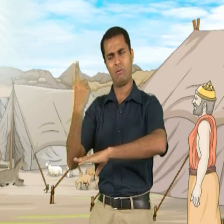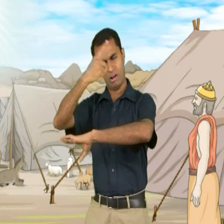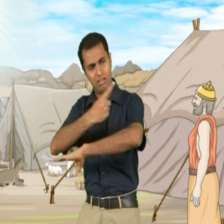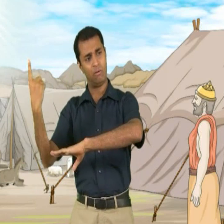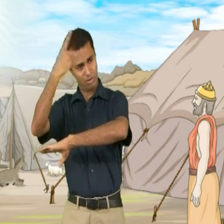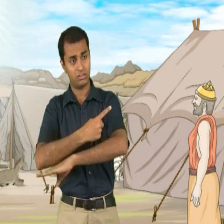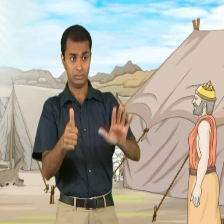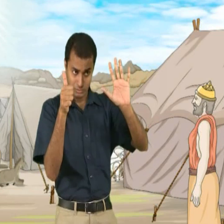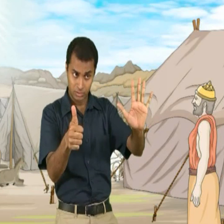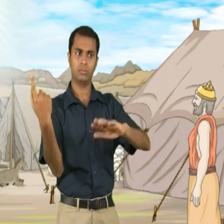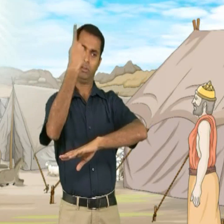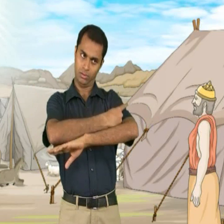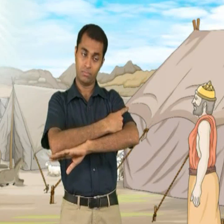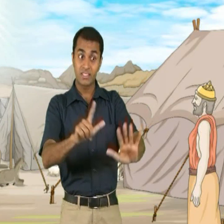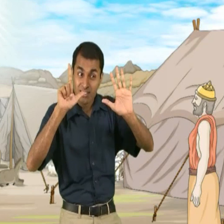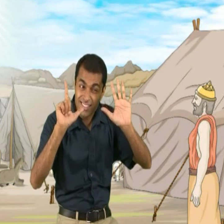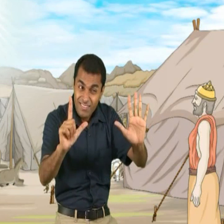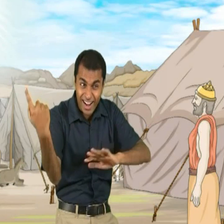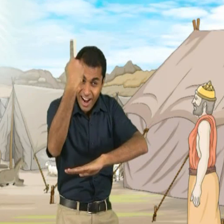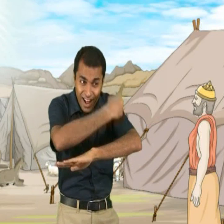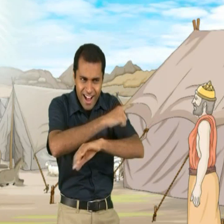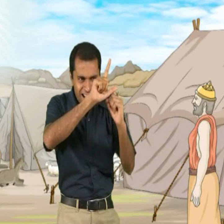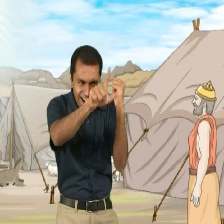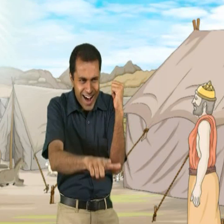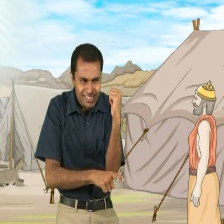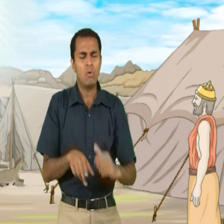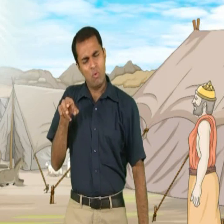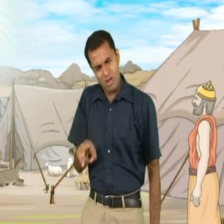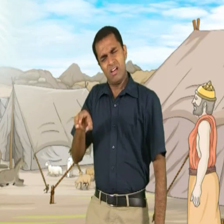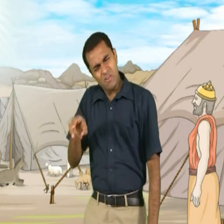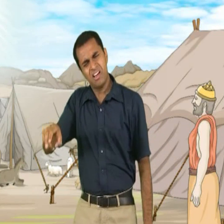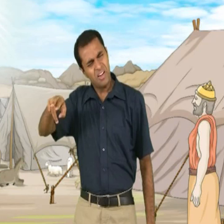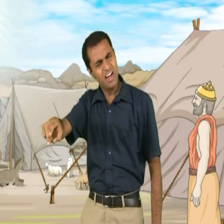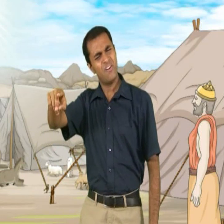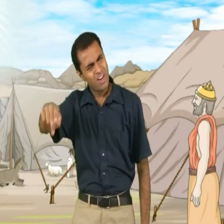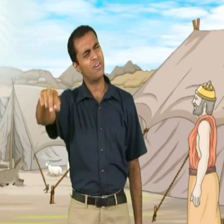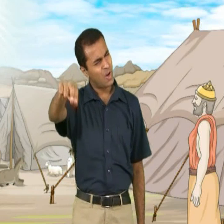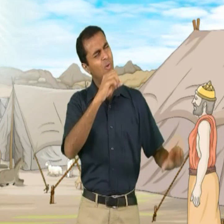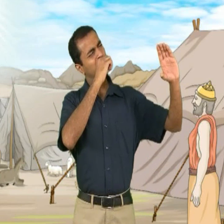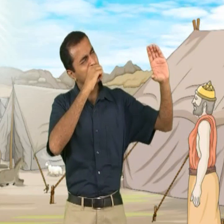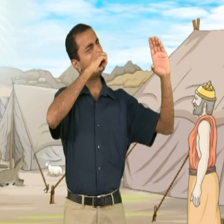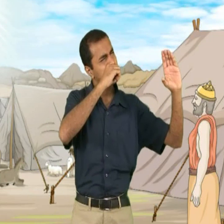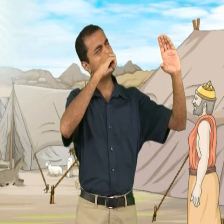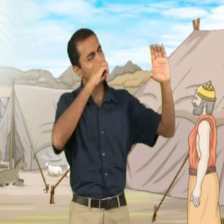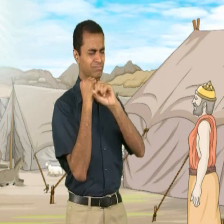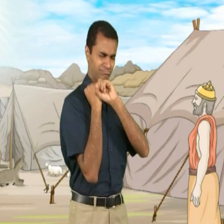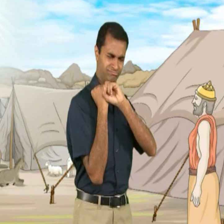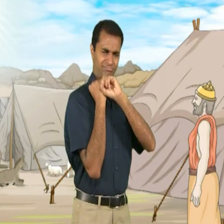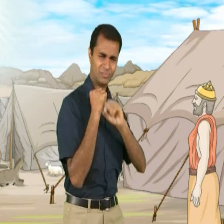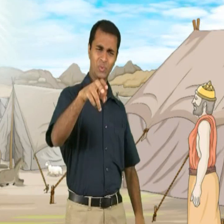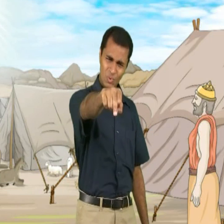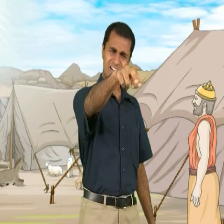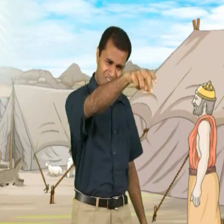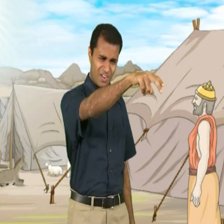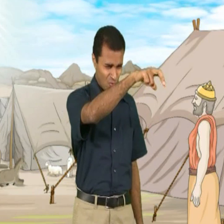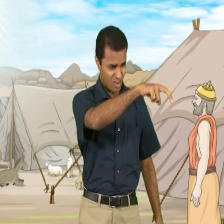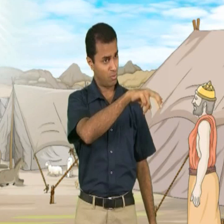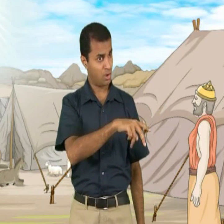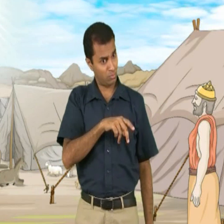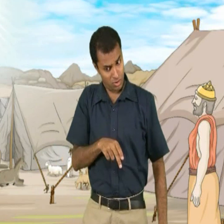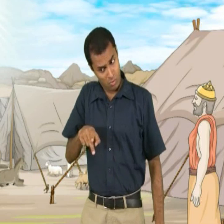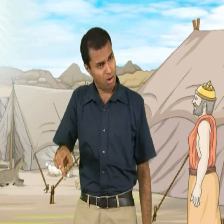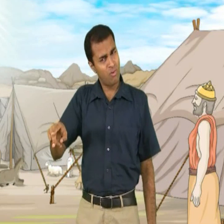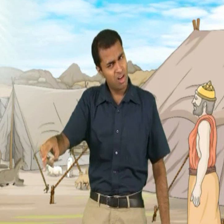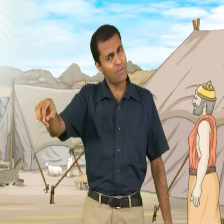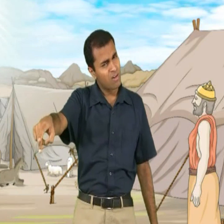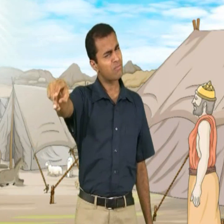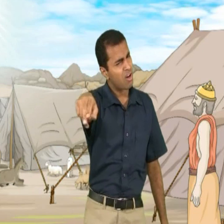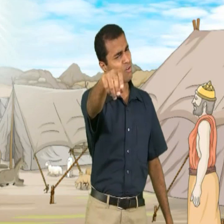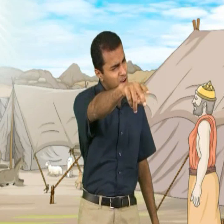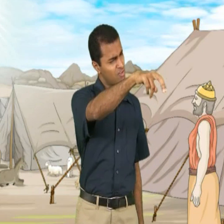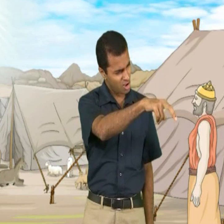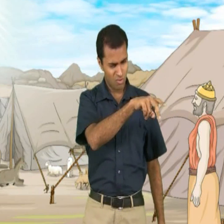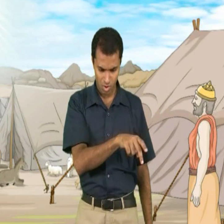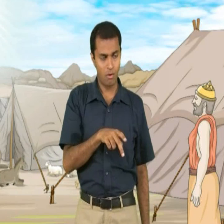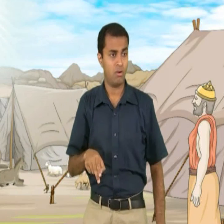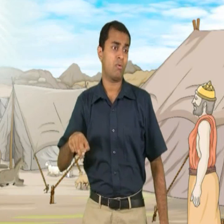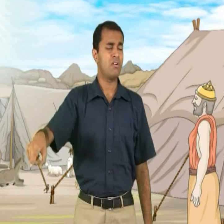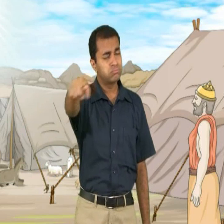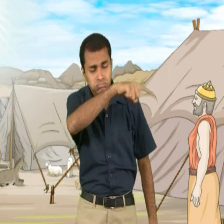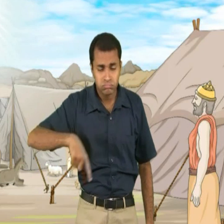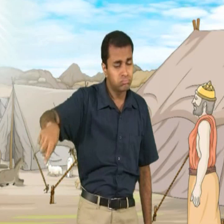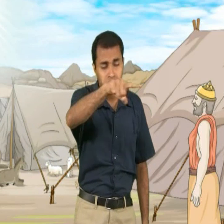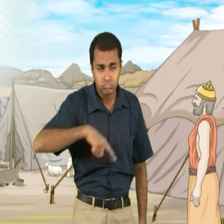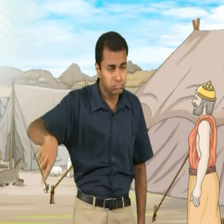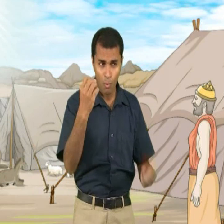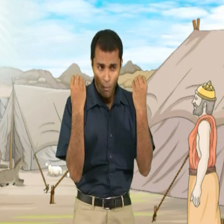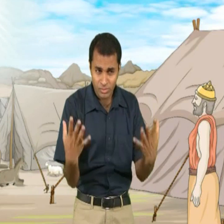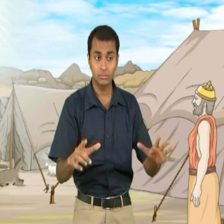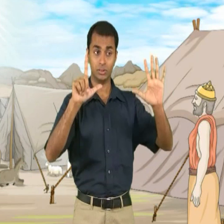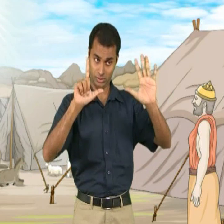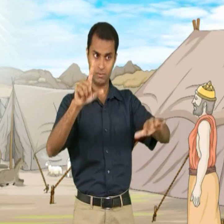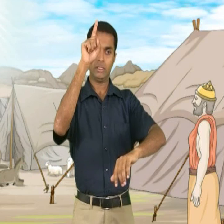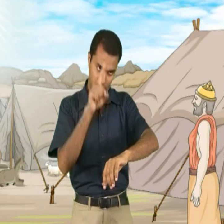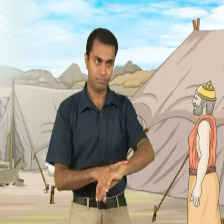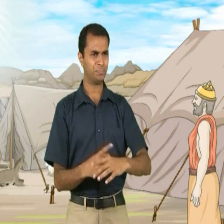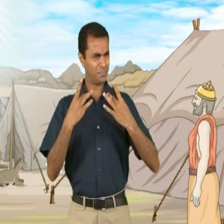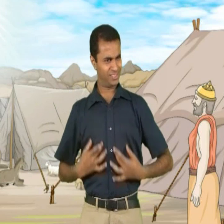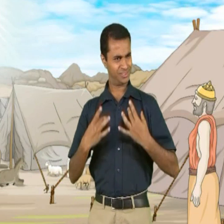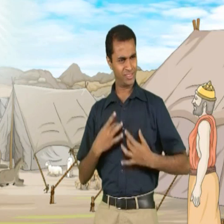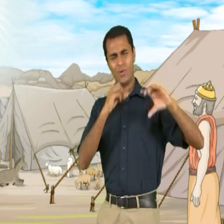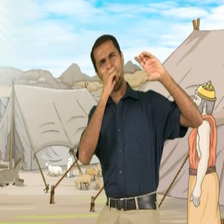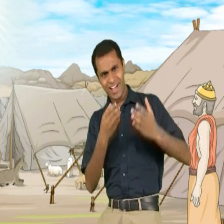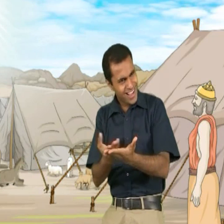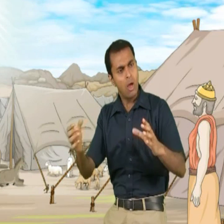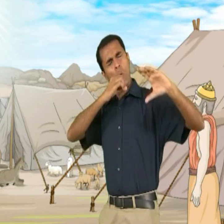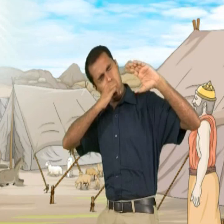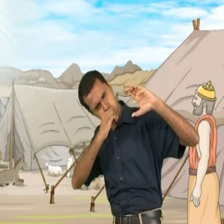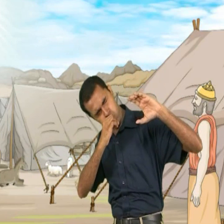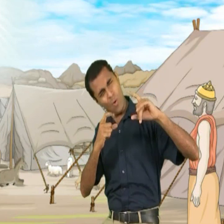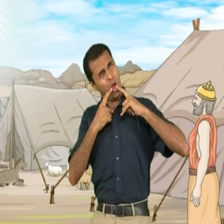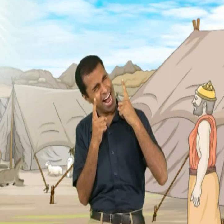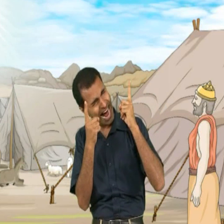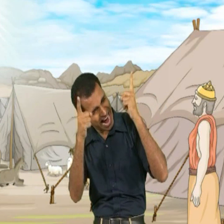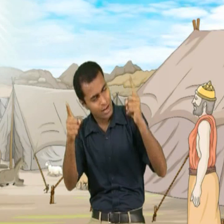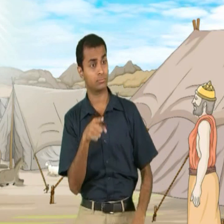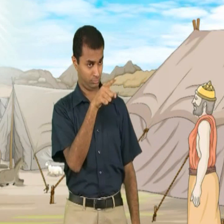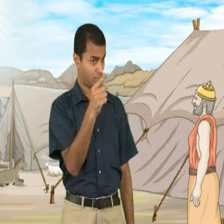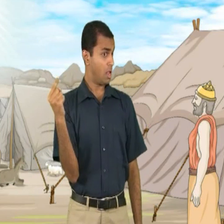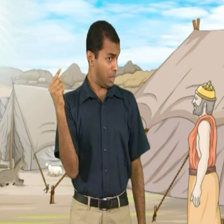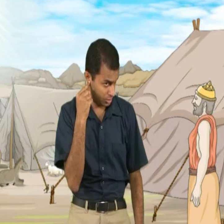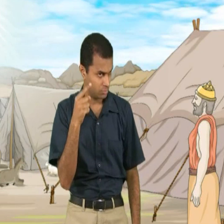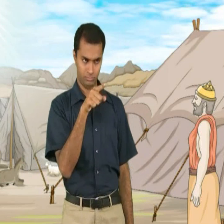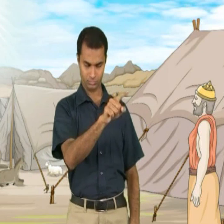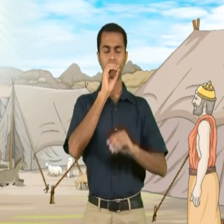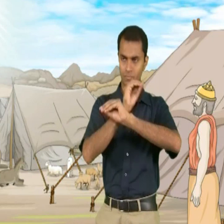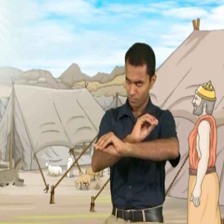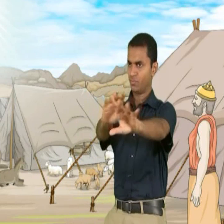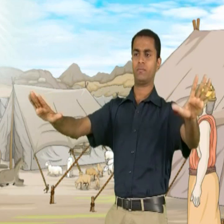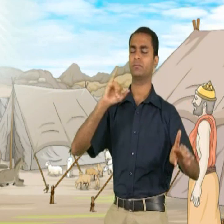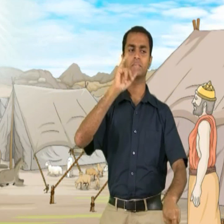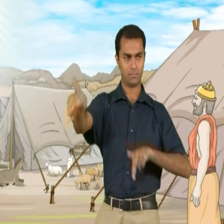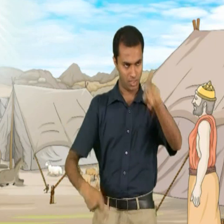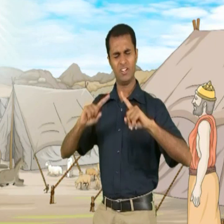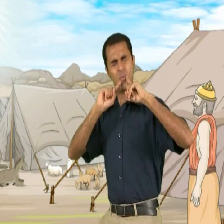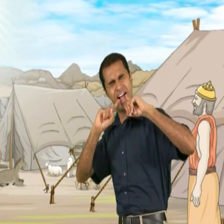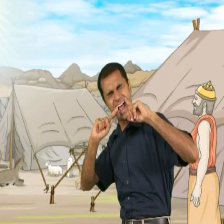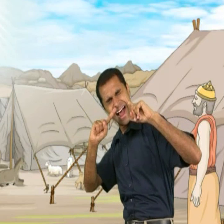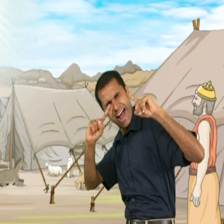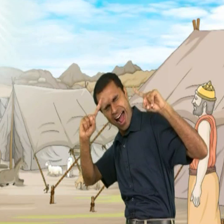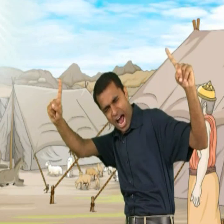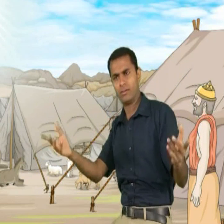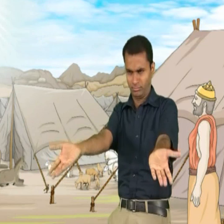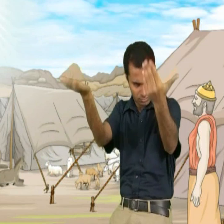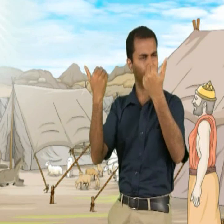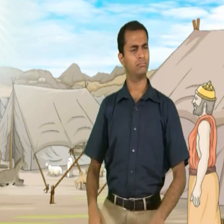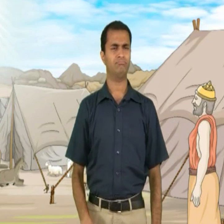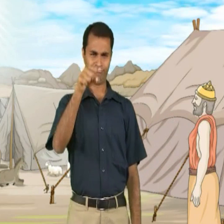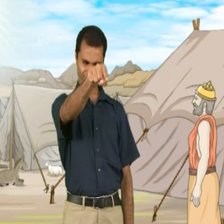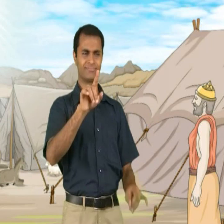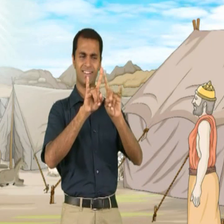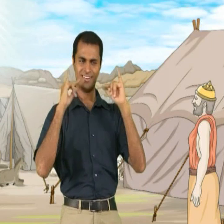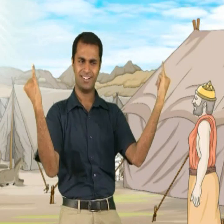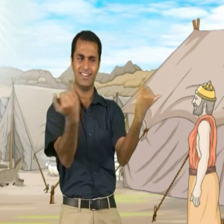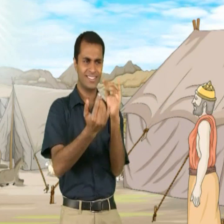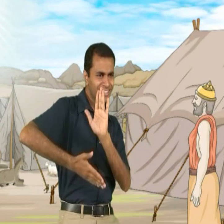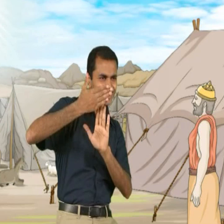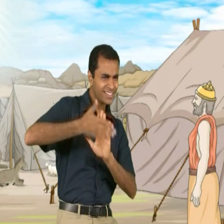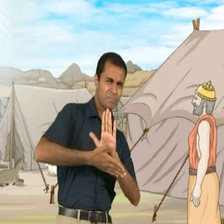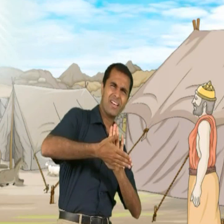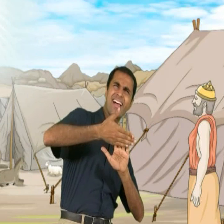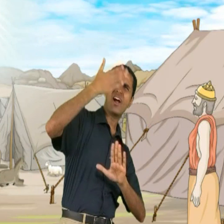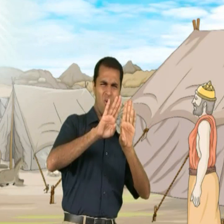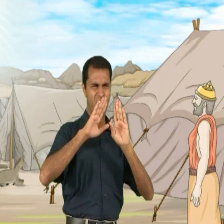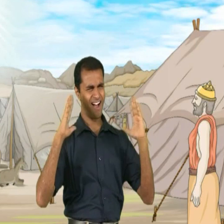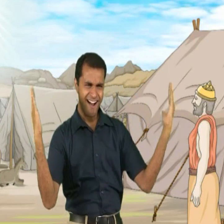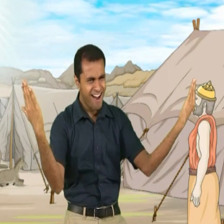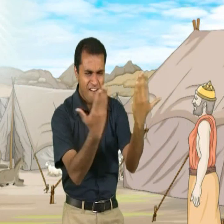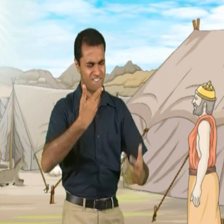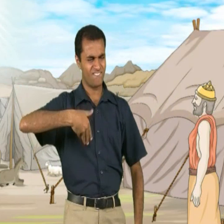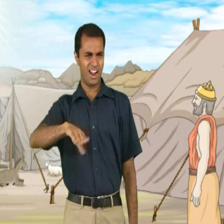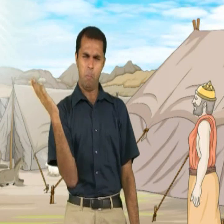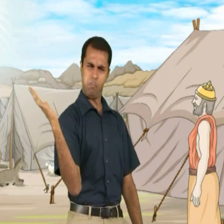Then on the seventh day, march around the city seven times, while the priests blow the horns.